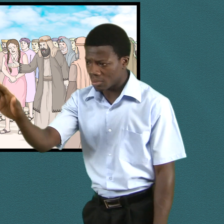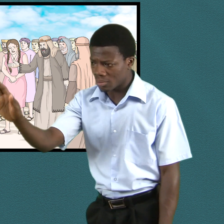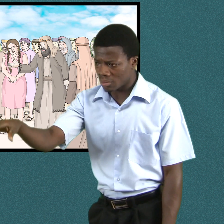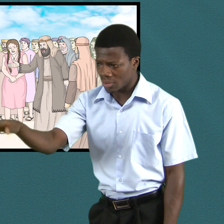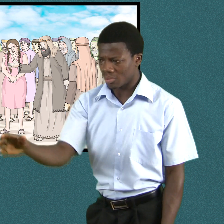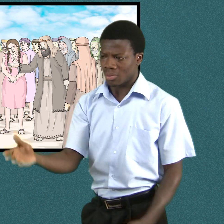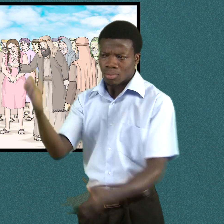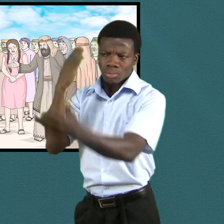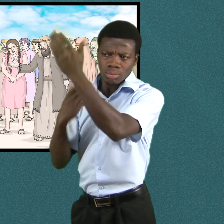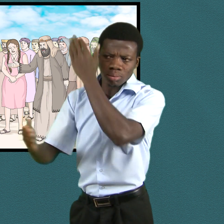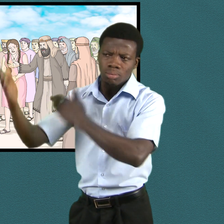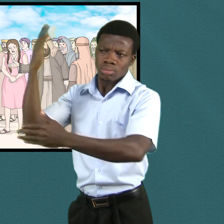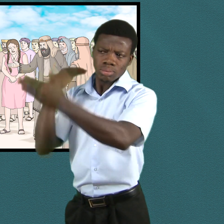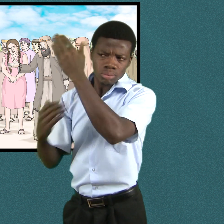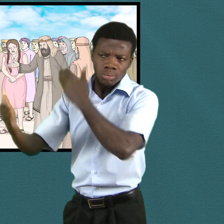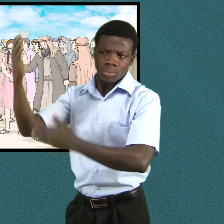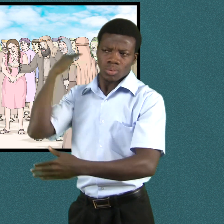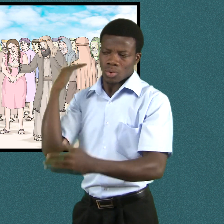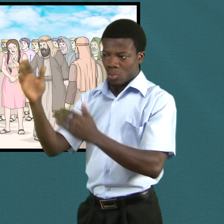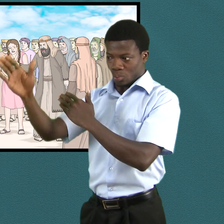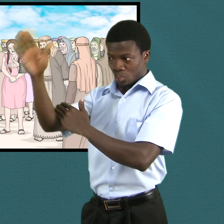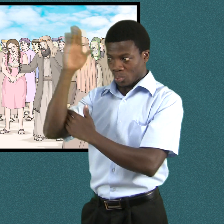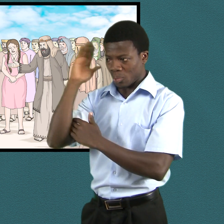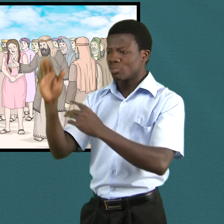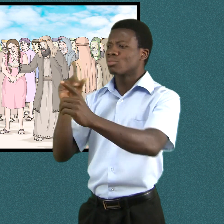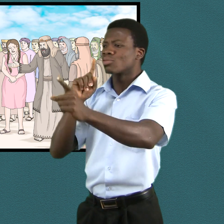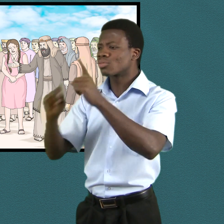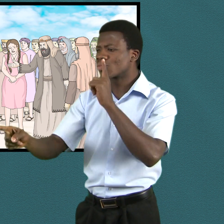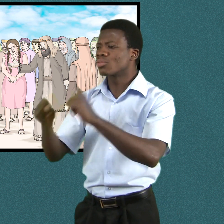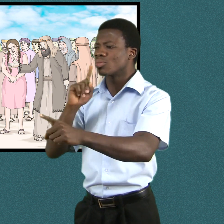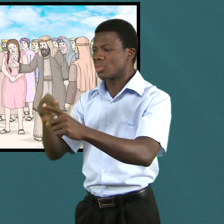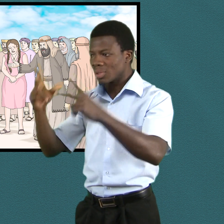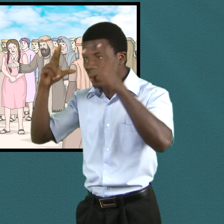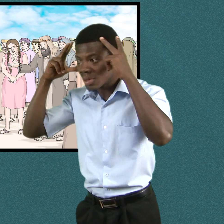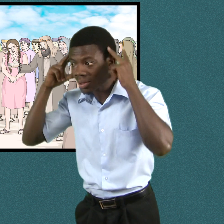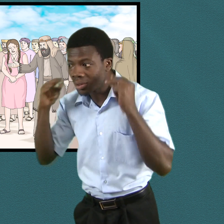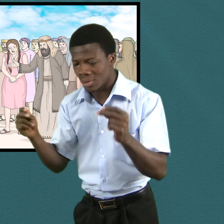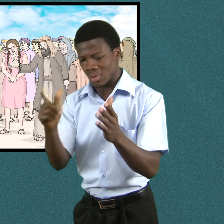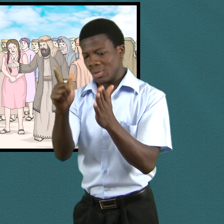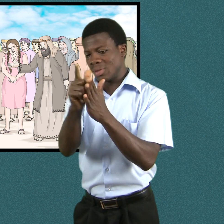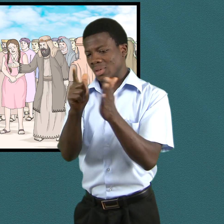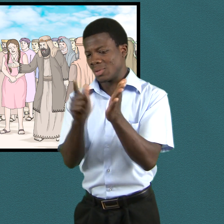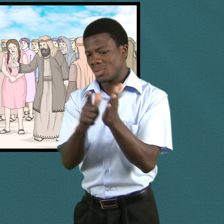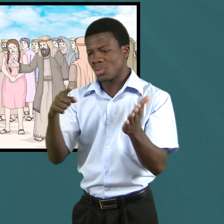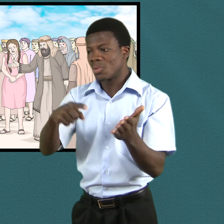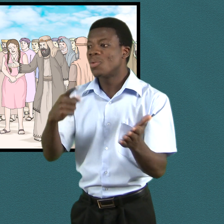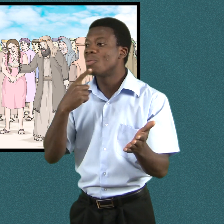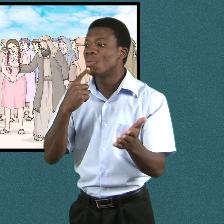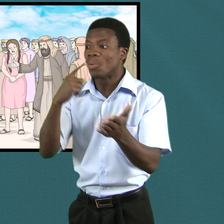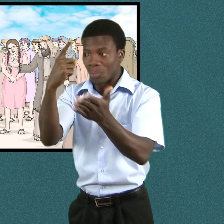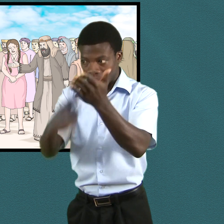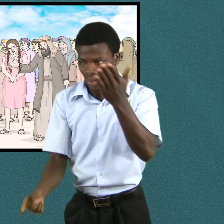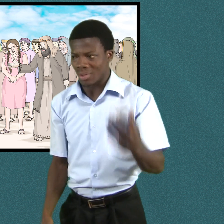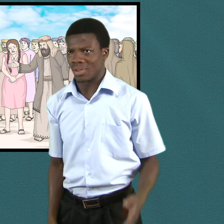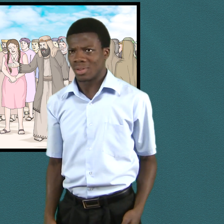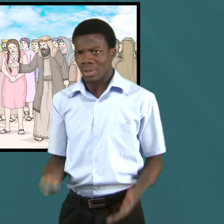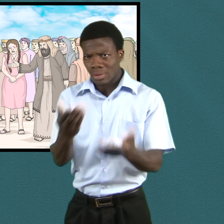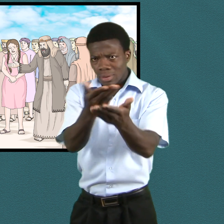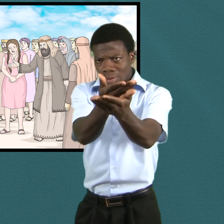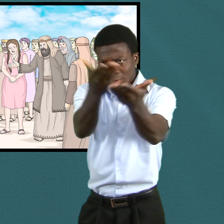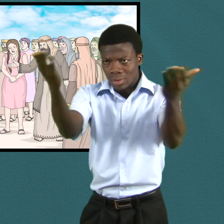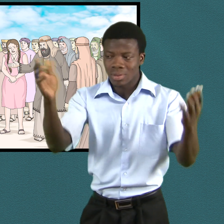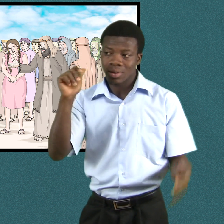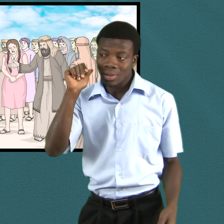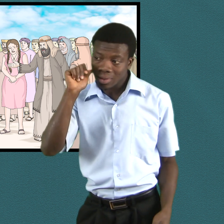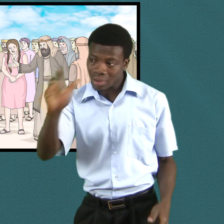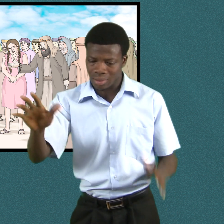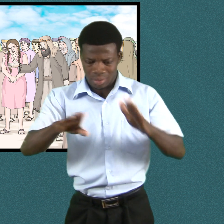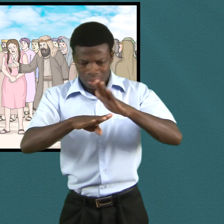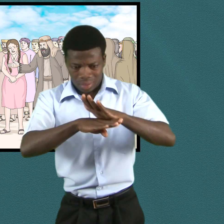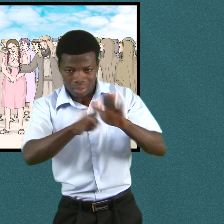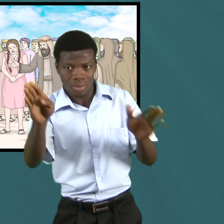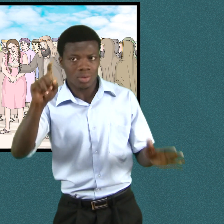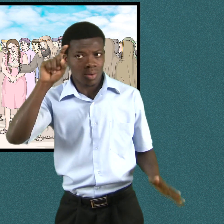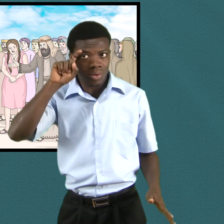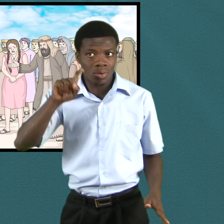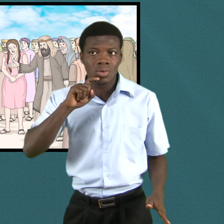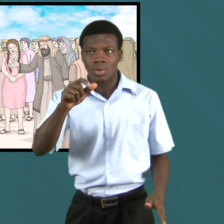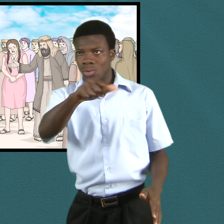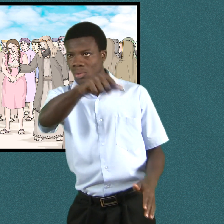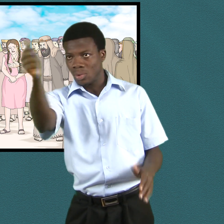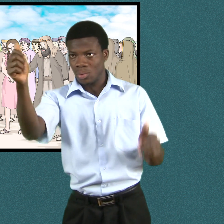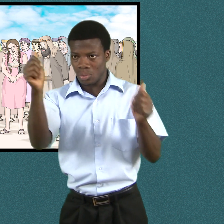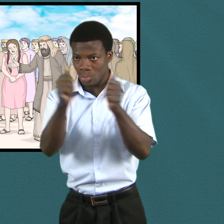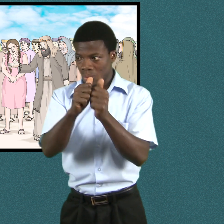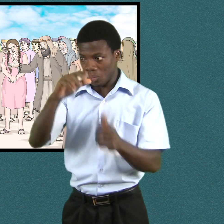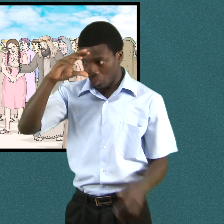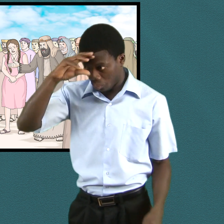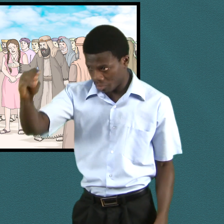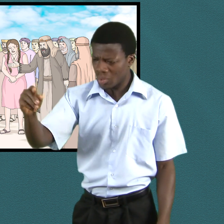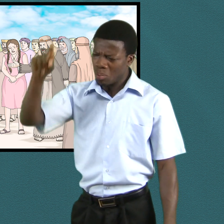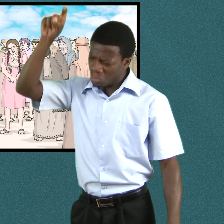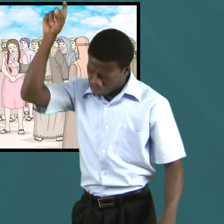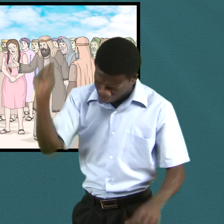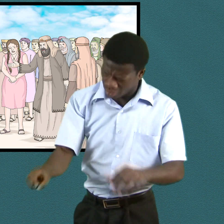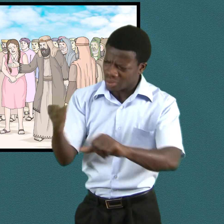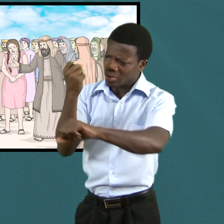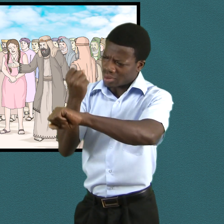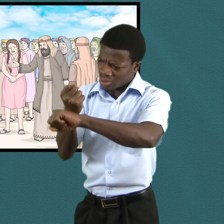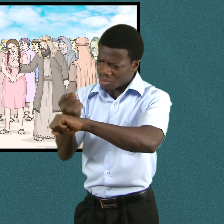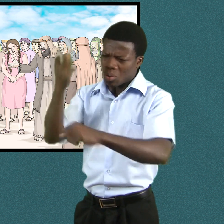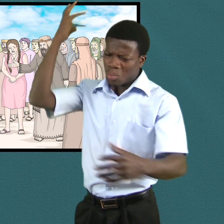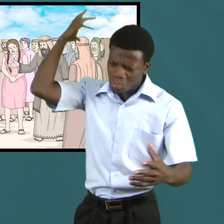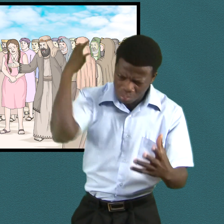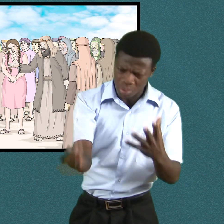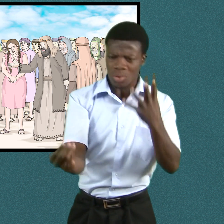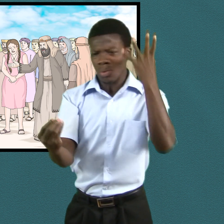So what do You say?”